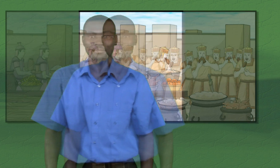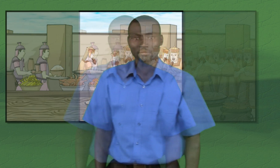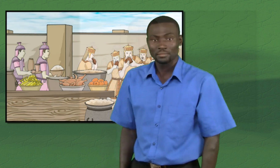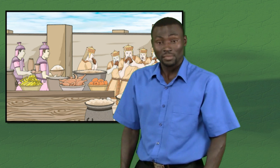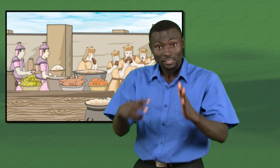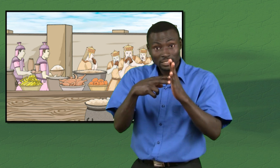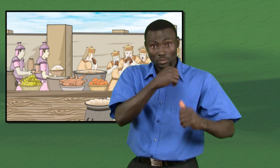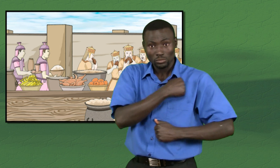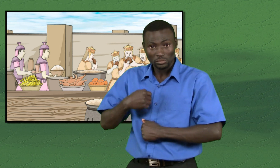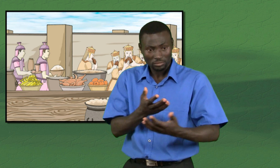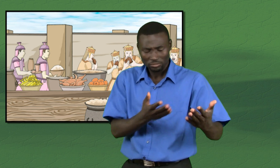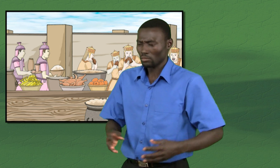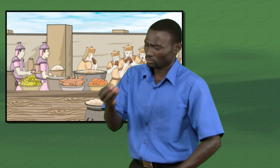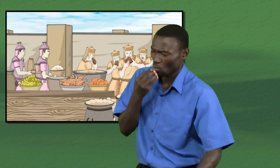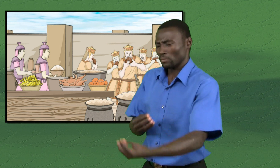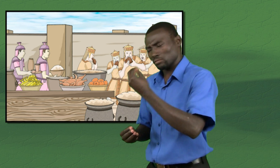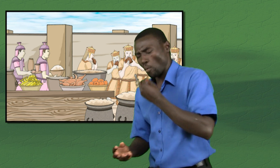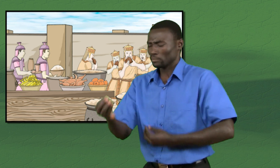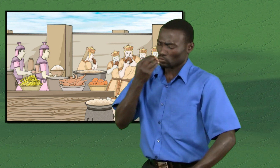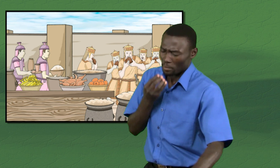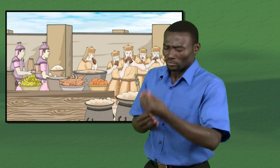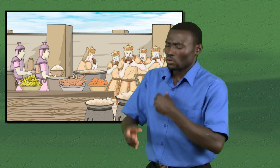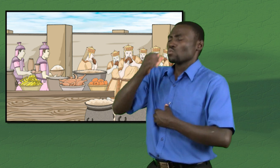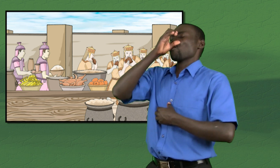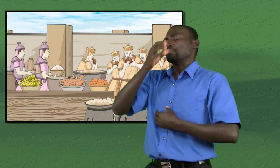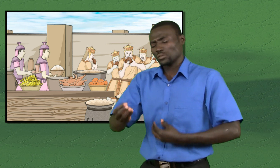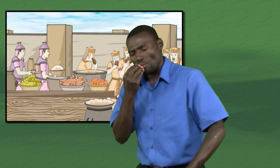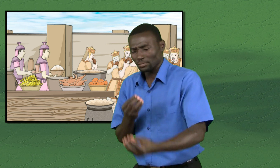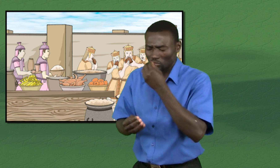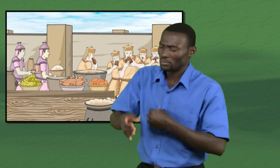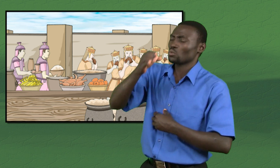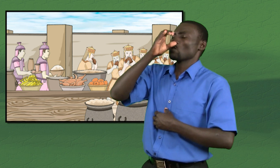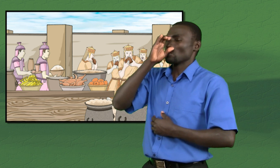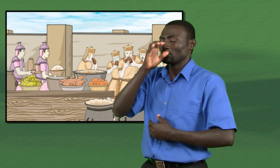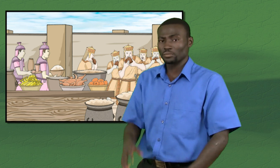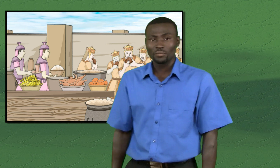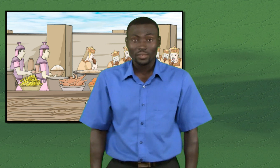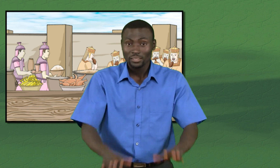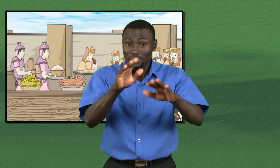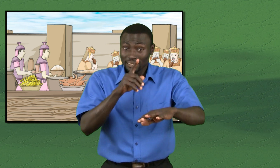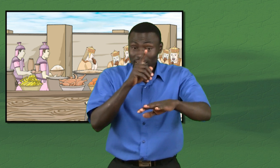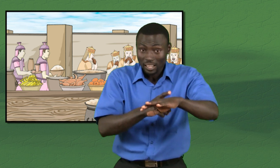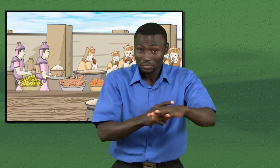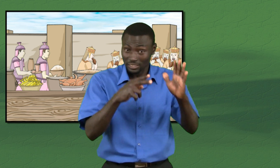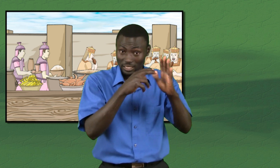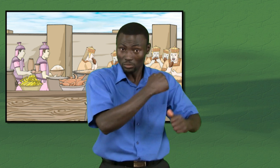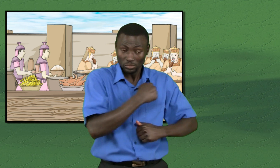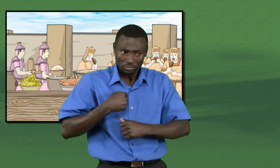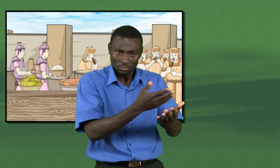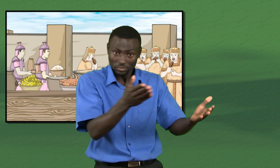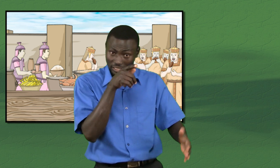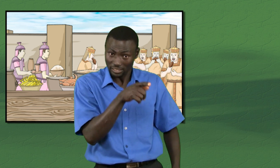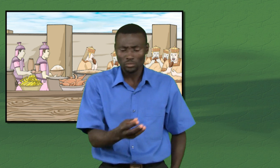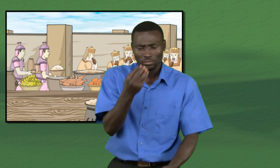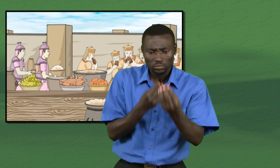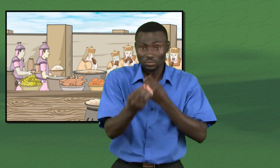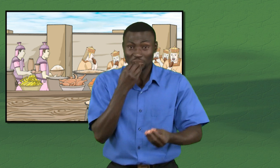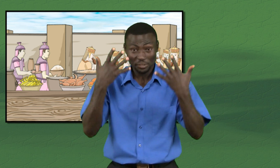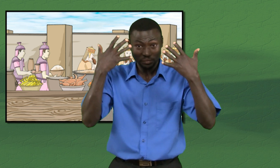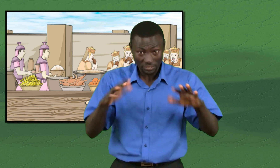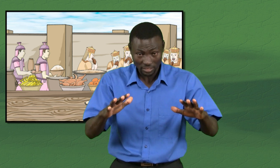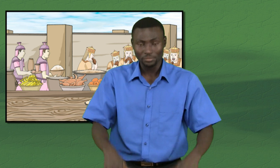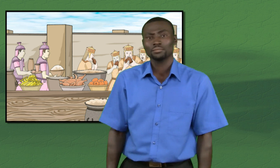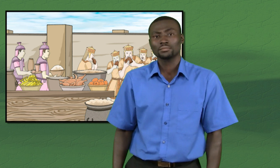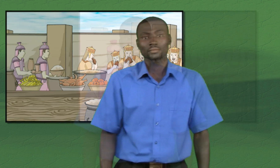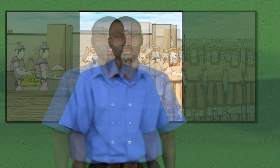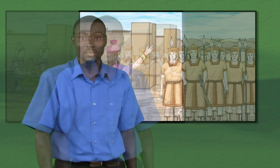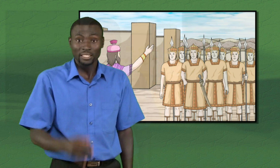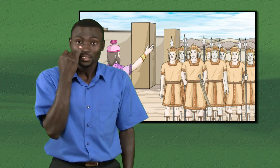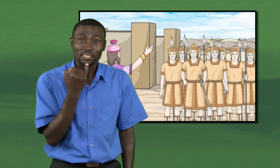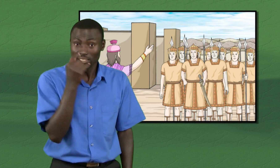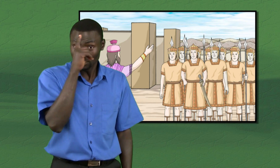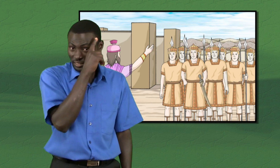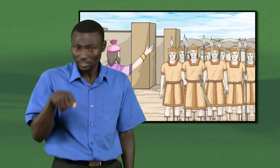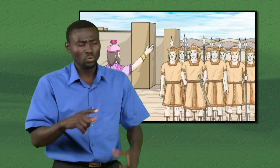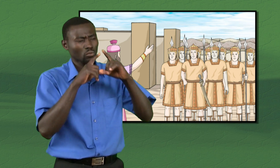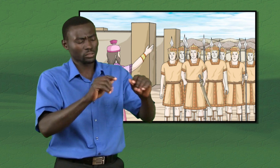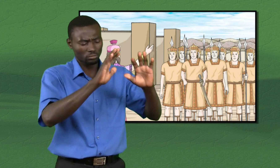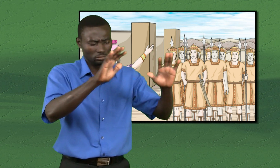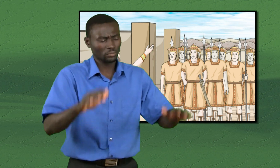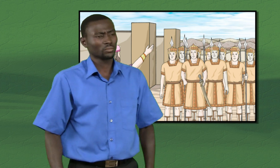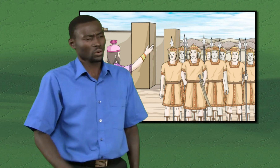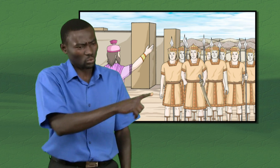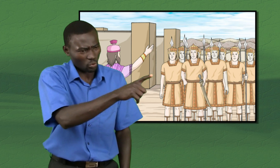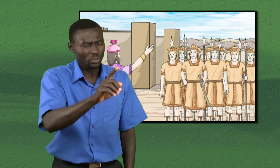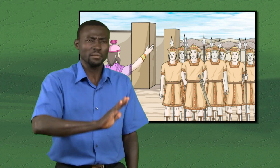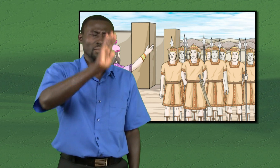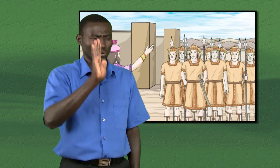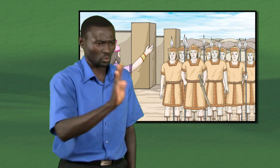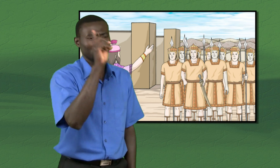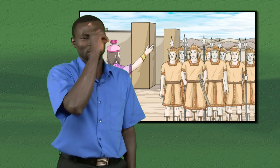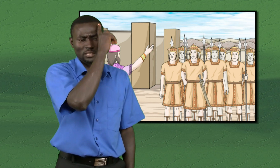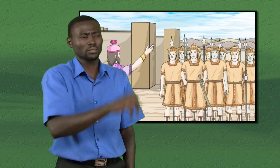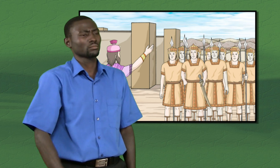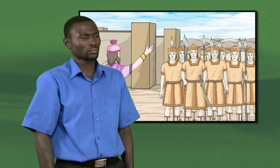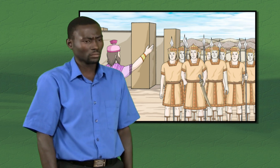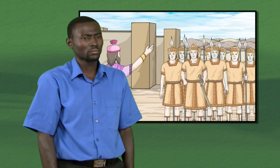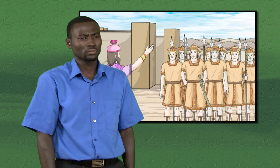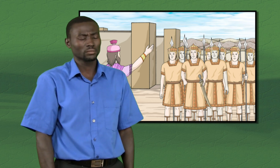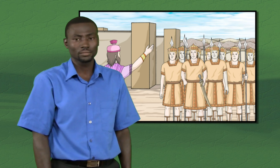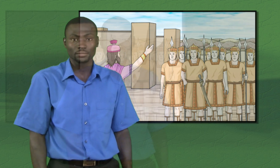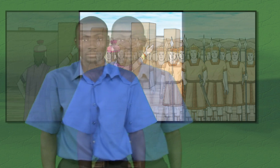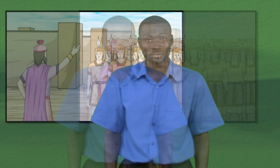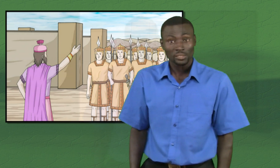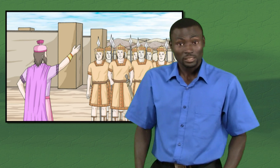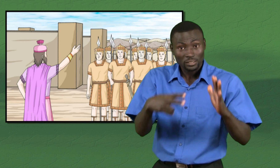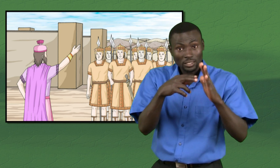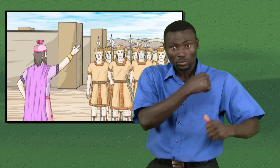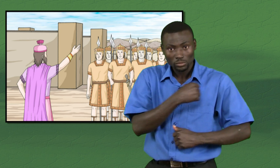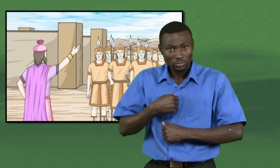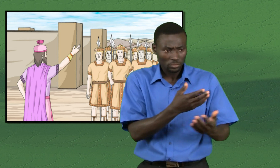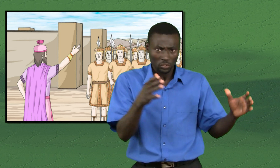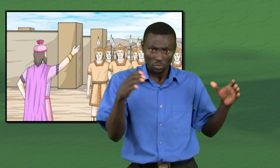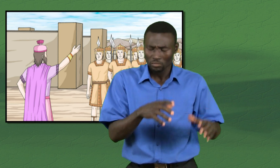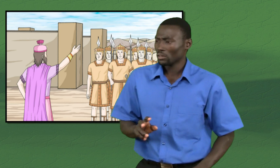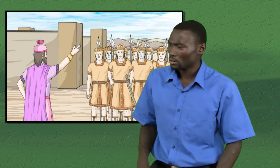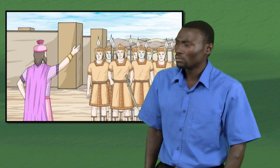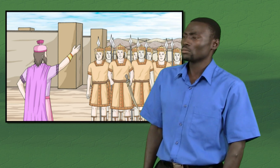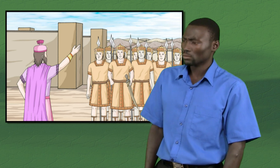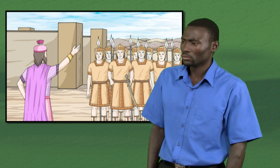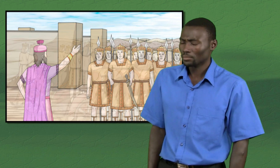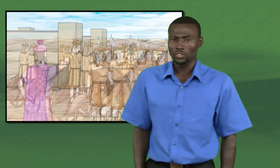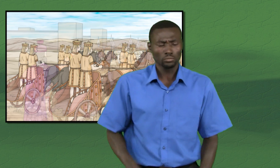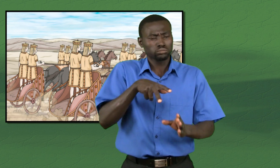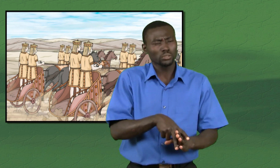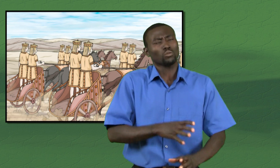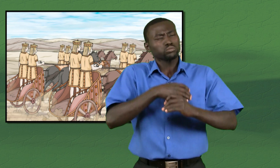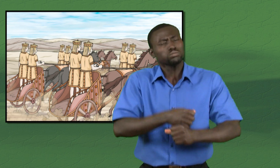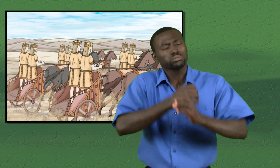So the king prepared a great feast for them, and after they had finished eating and drinking, he sent them away, and they returned to their master.